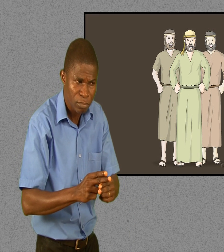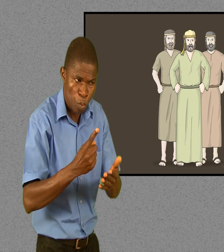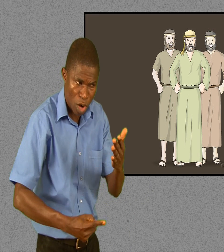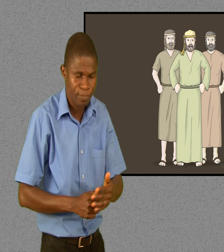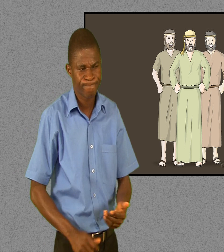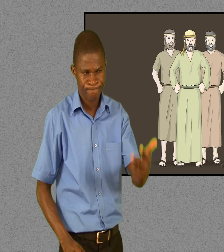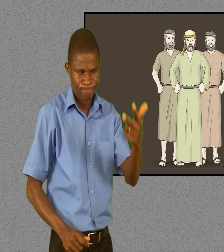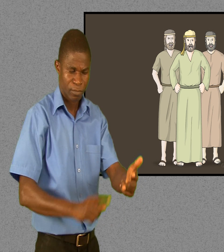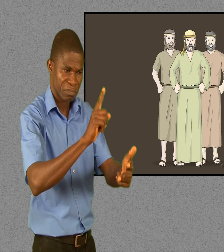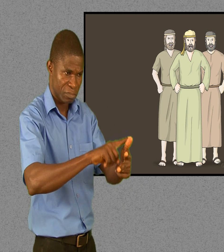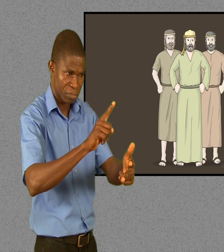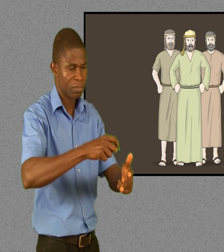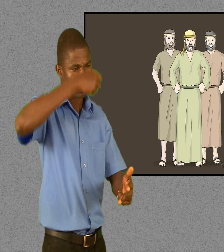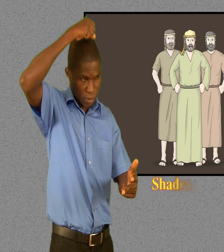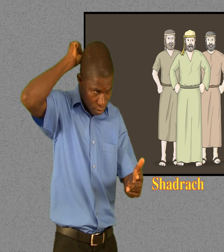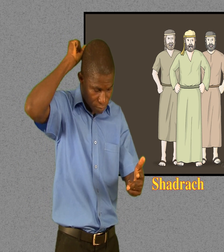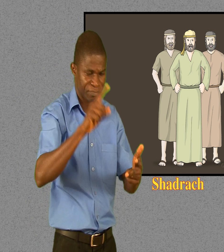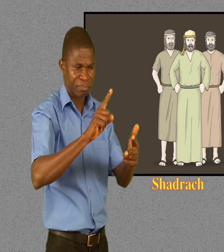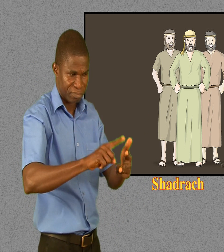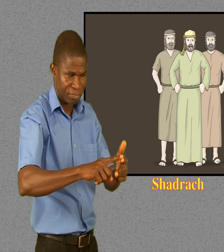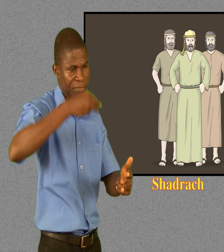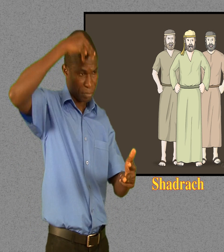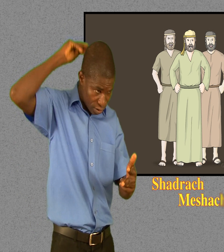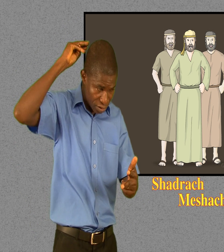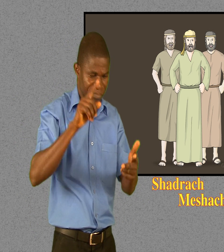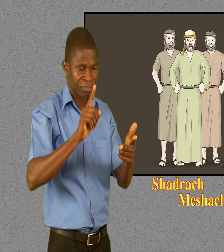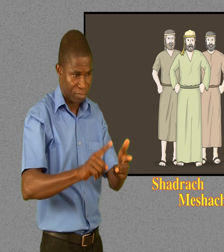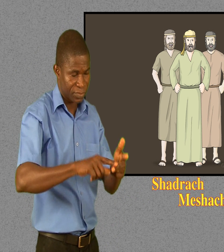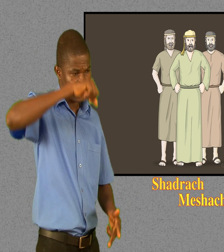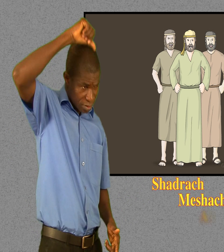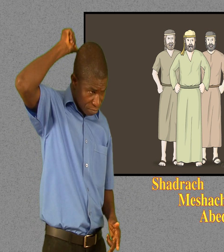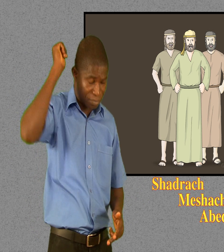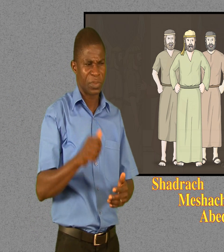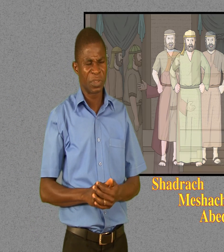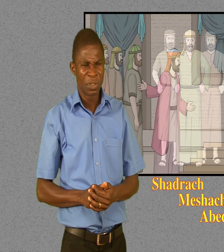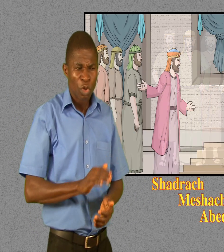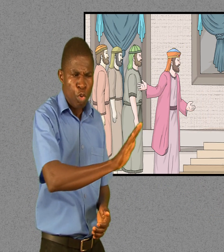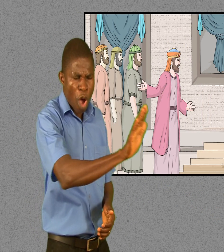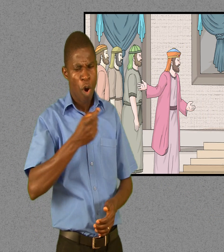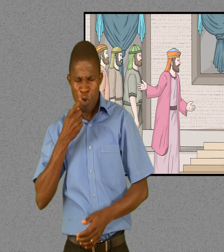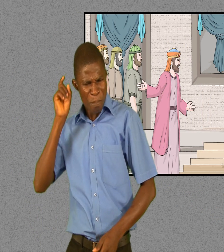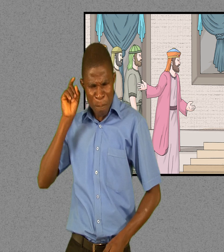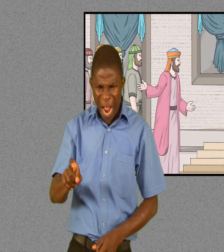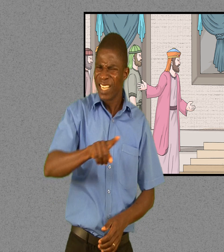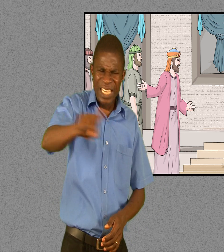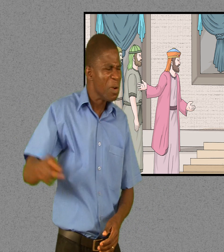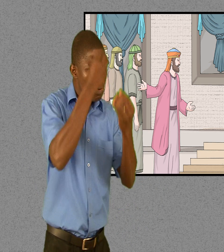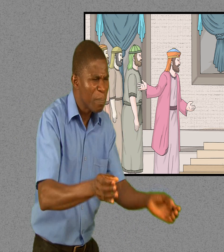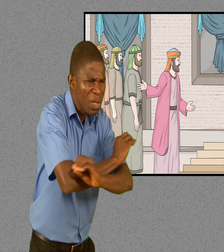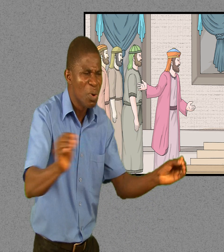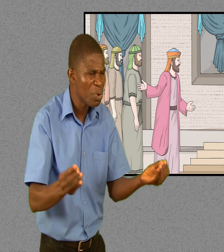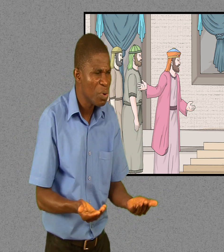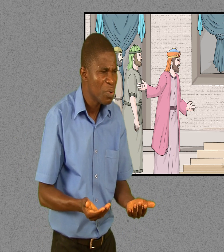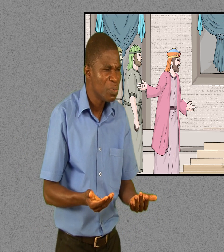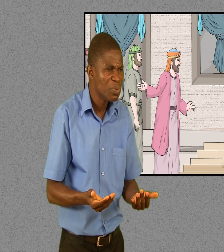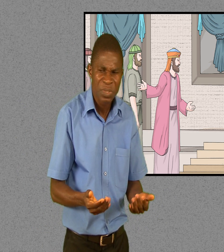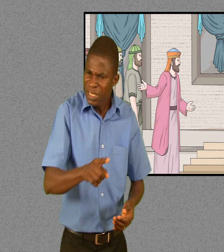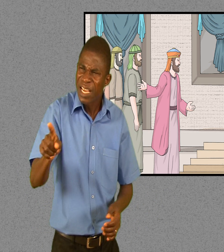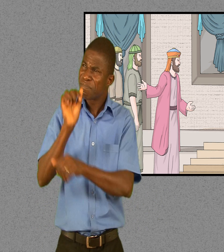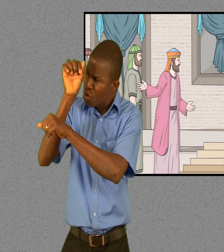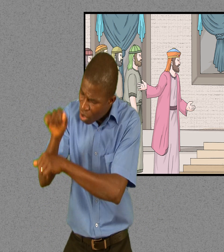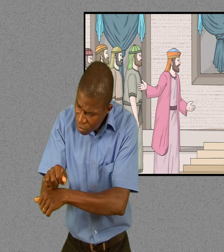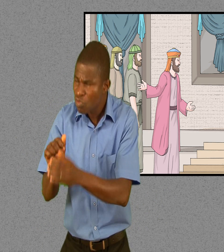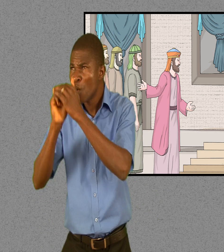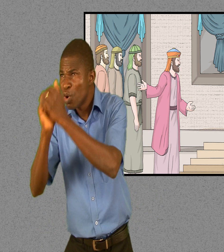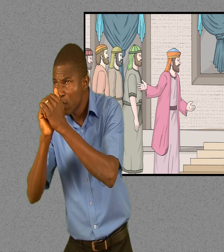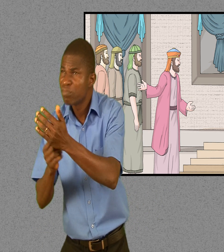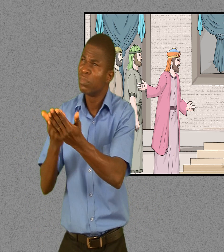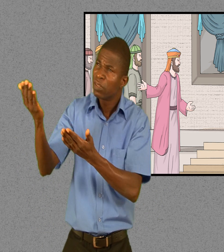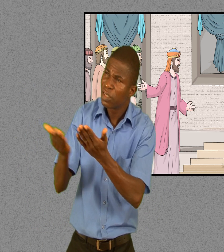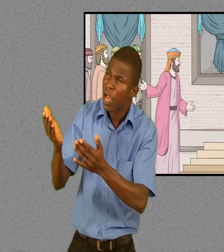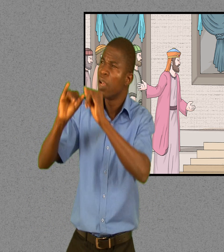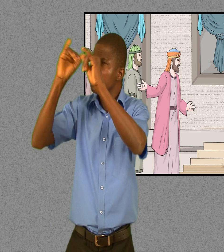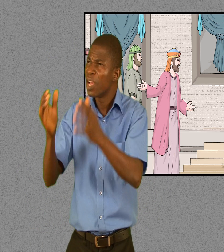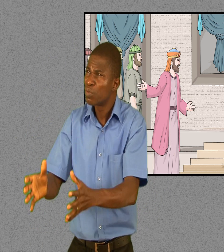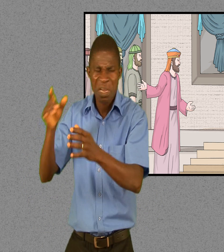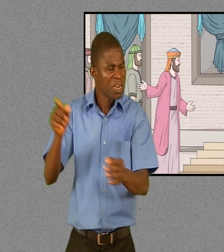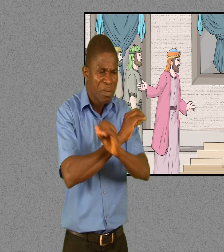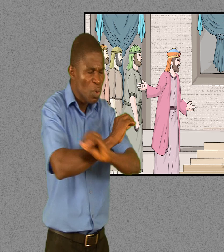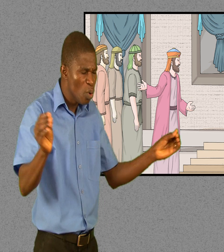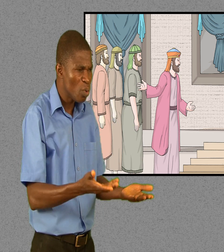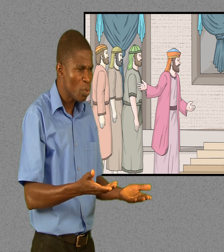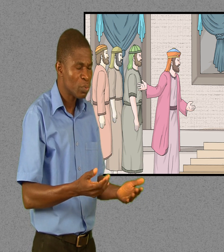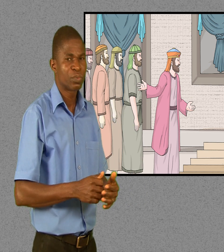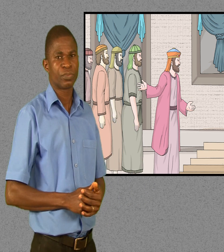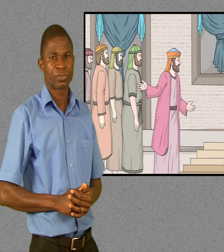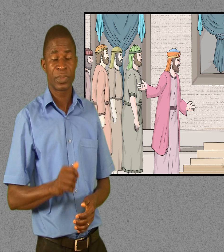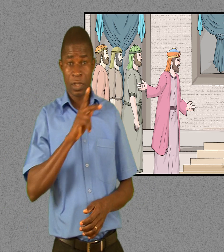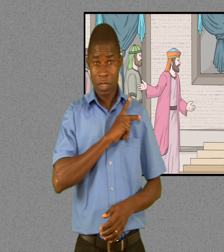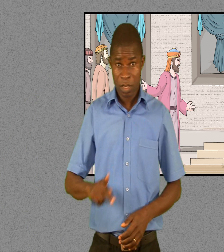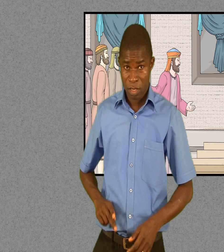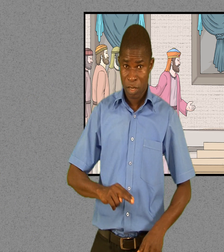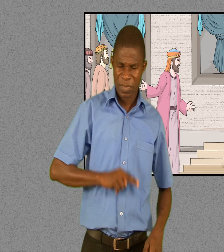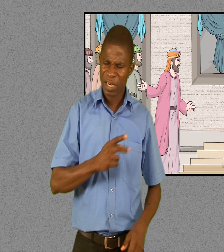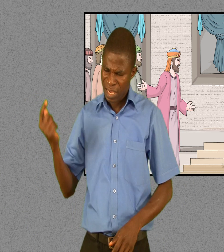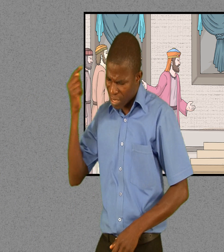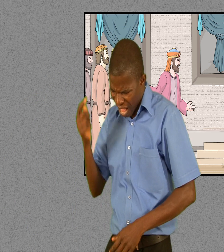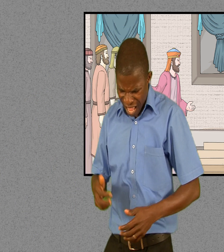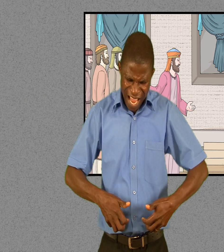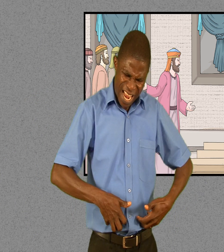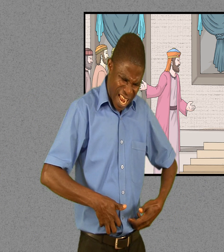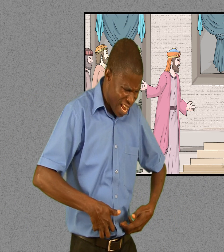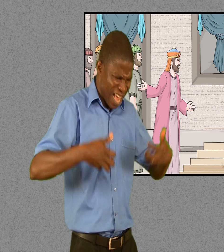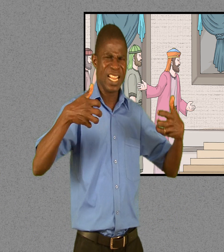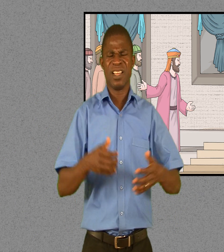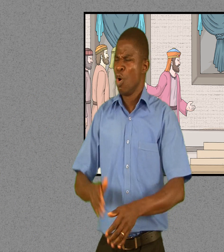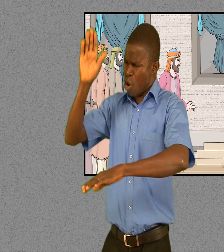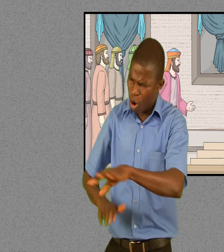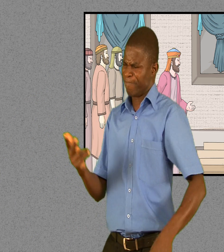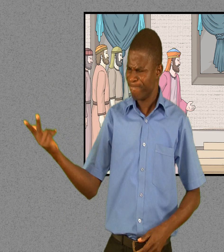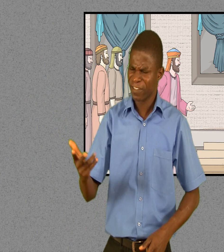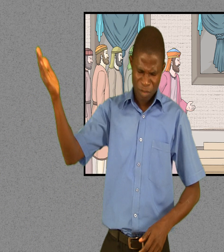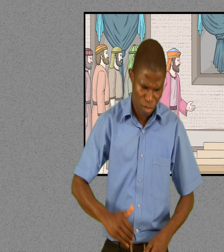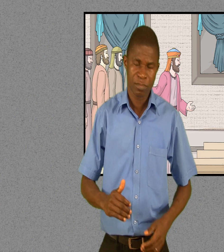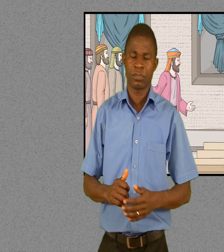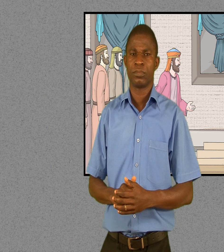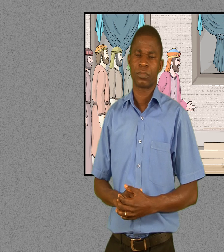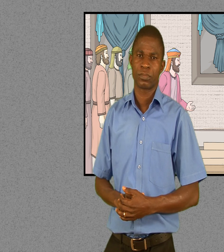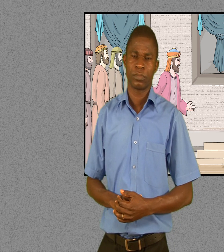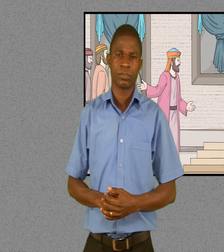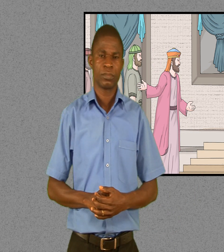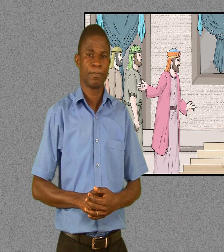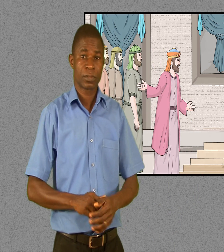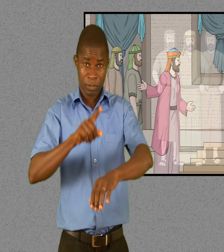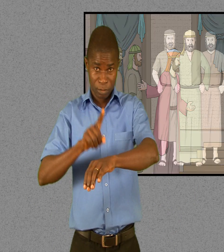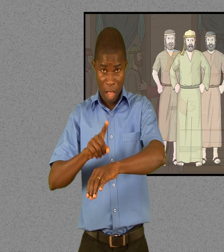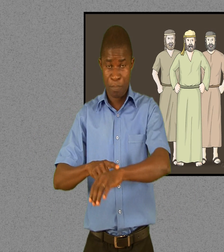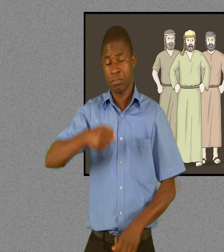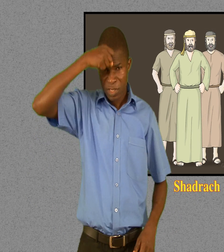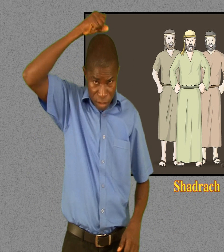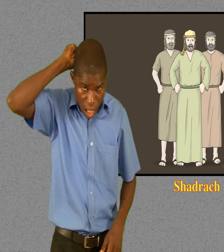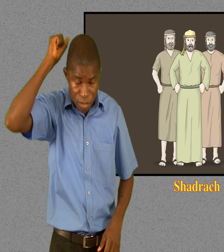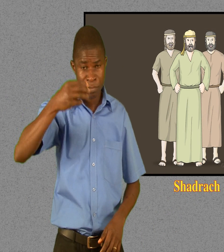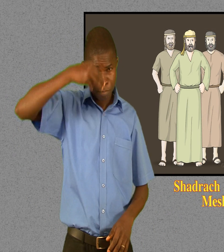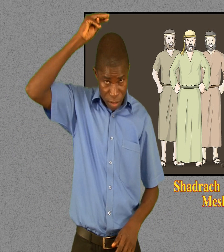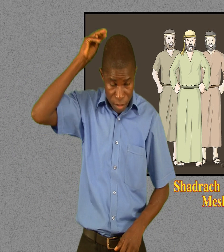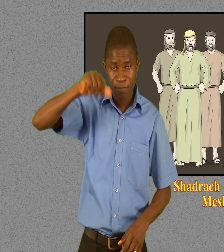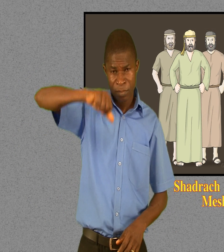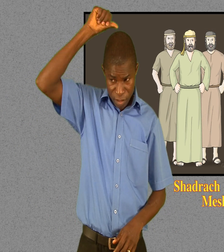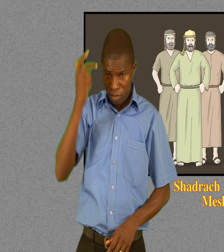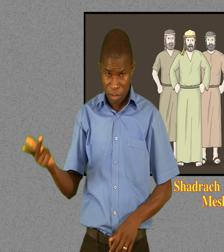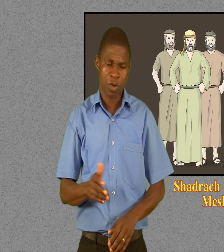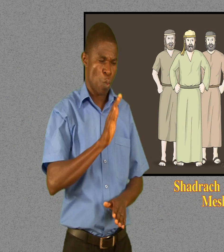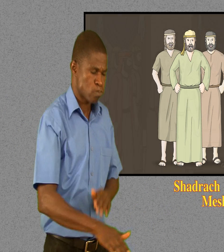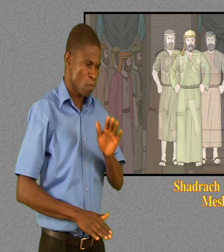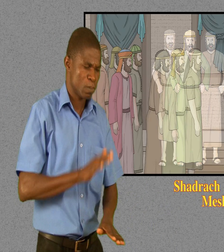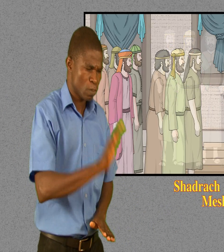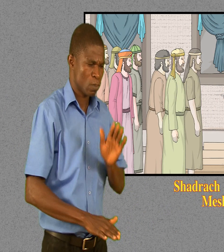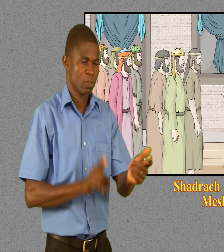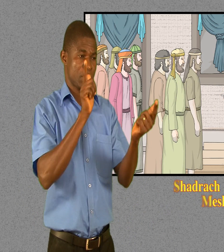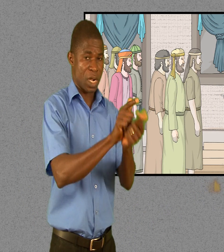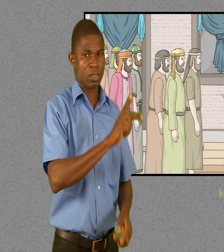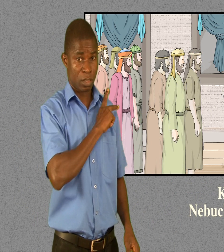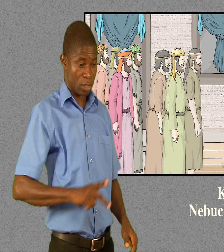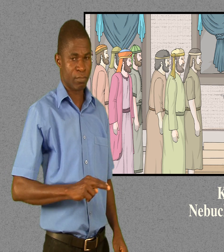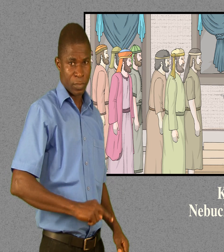But there are some Jews you have appointed to manage the province of Babylon—Shadrach, Meshach, and Abednego—who have ignored you, O king, and have refused to serve your gods or worship the golden statue you have set up.”